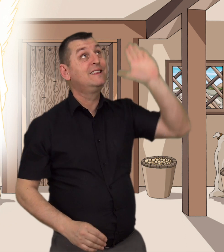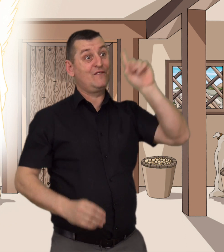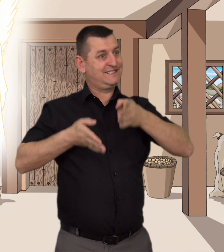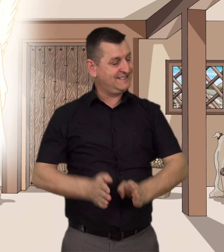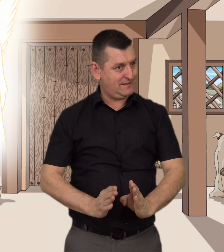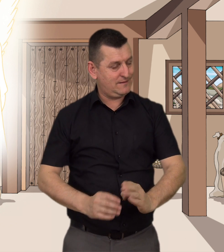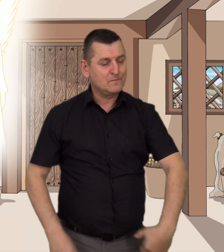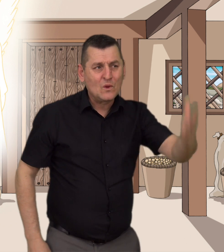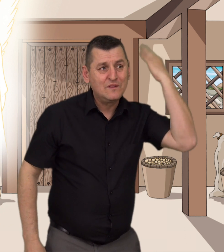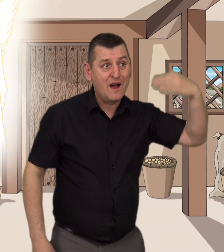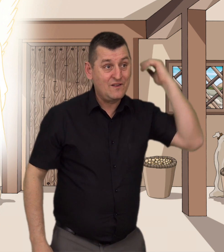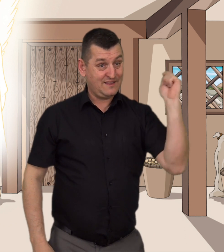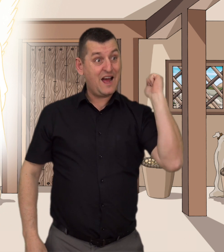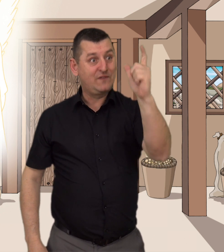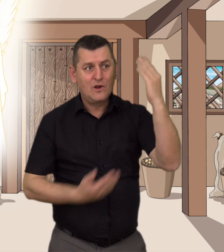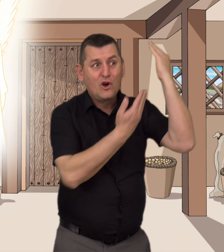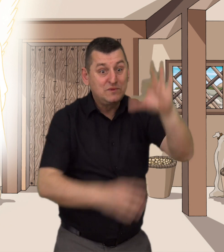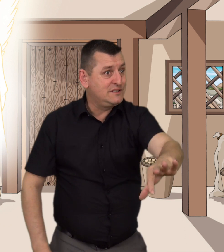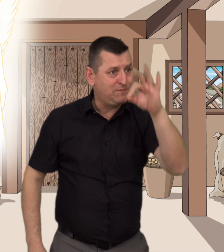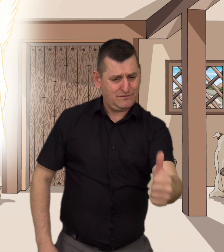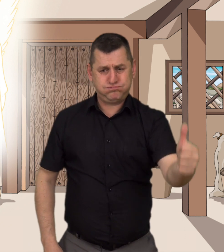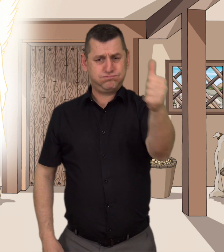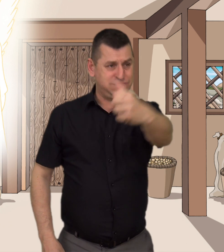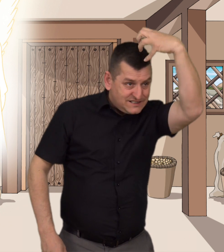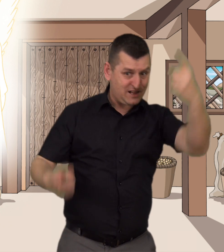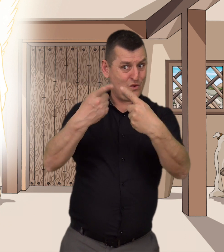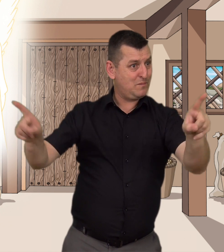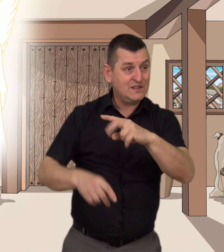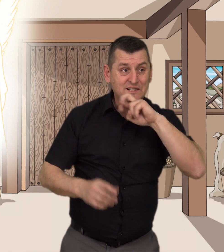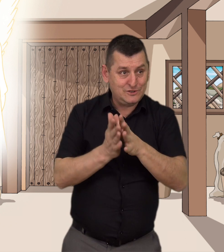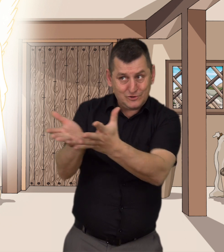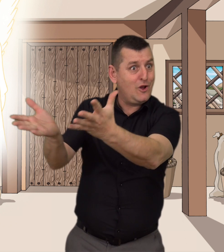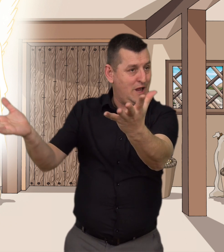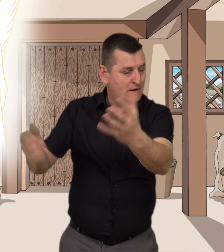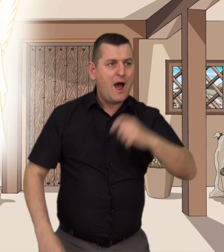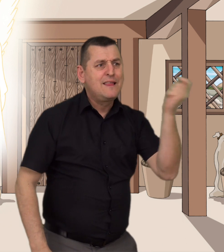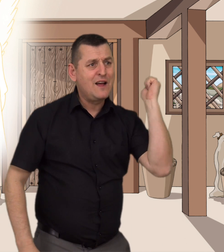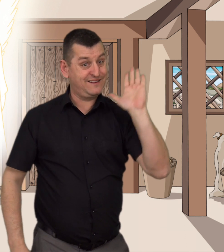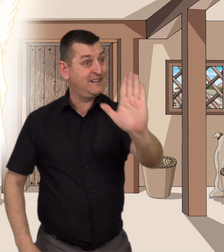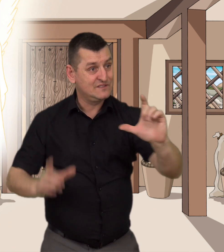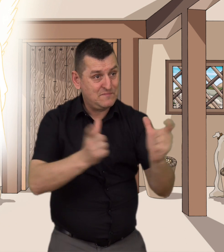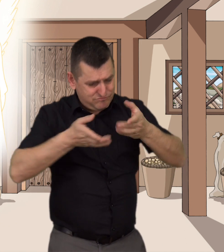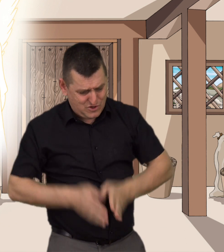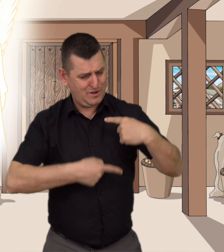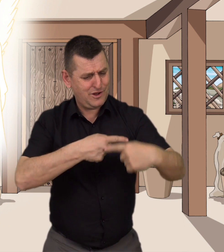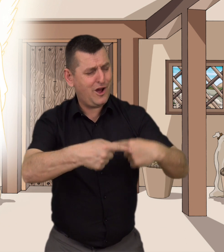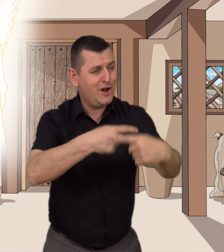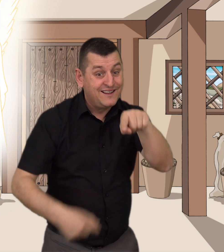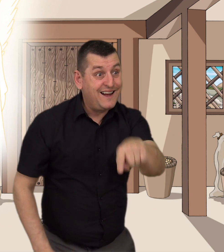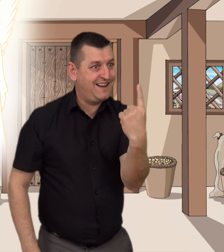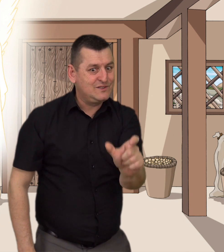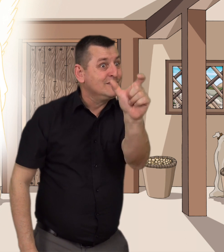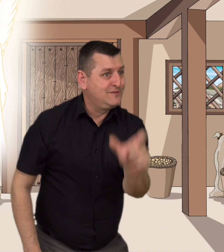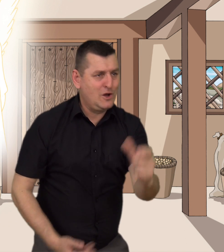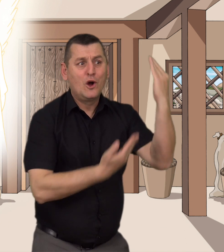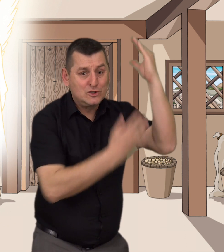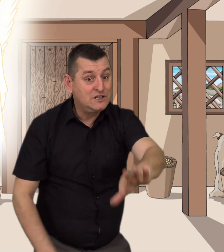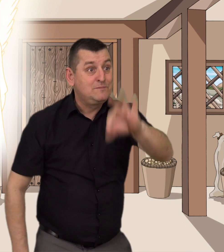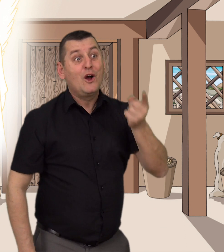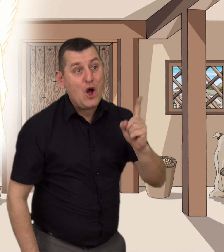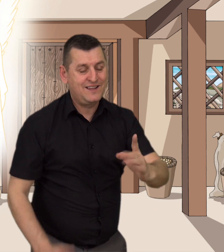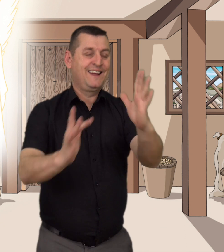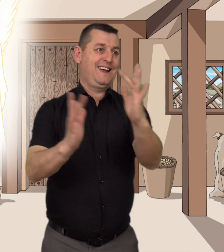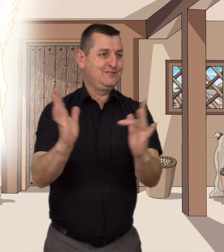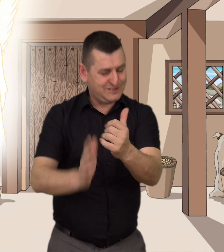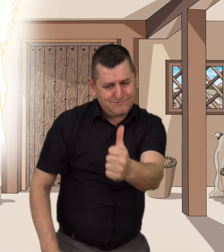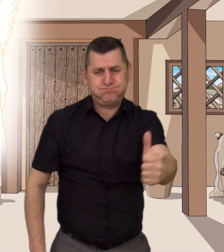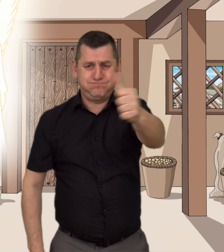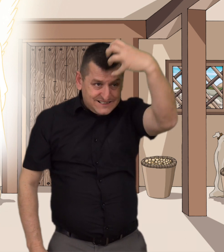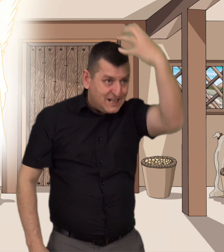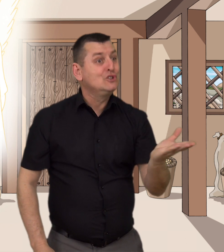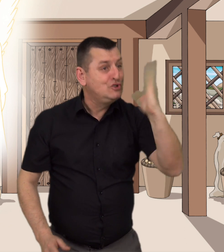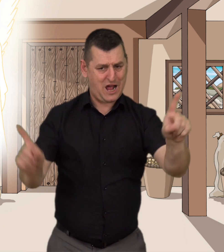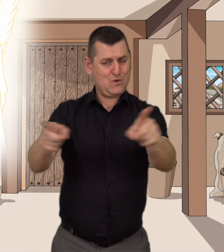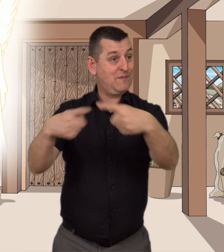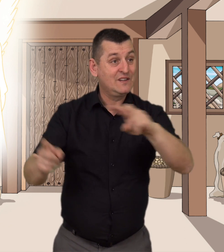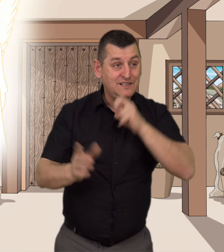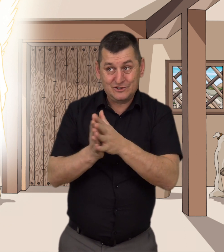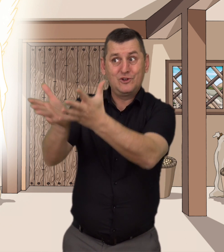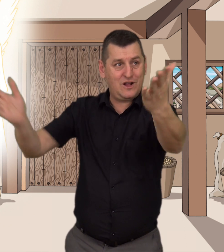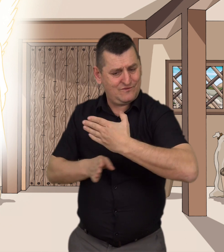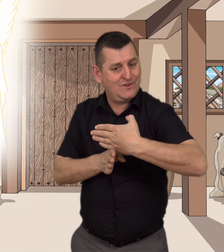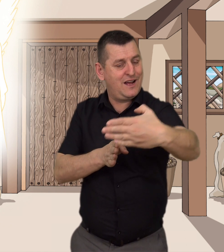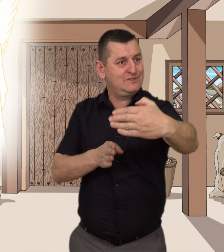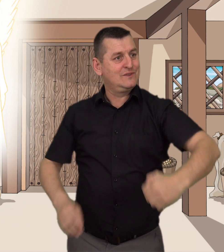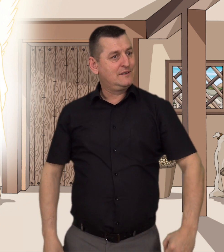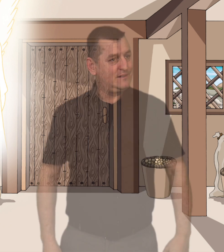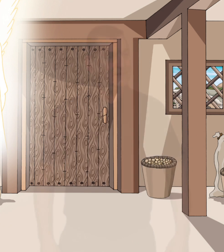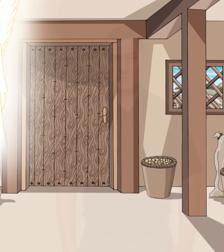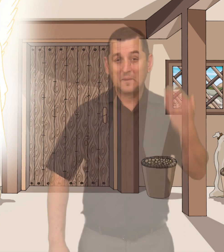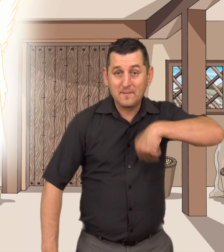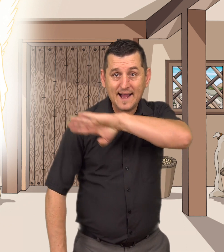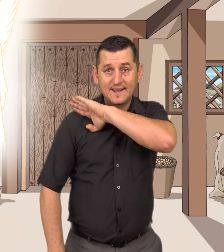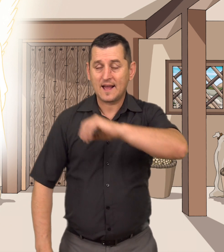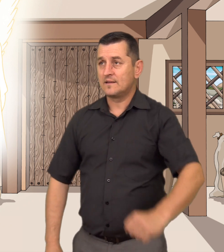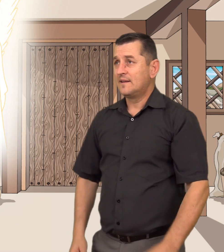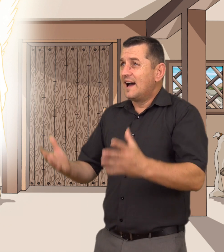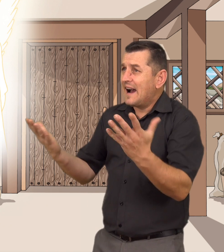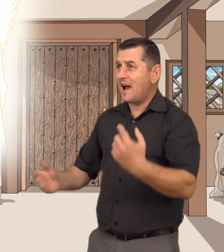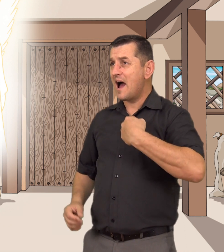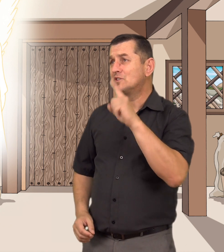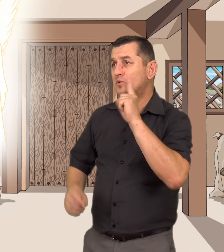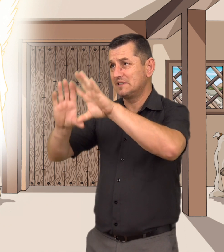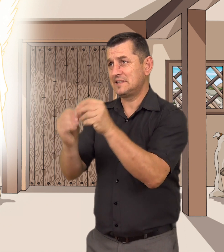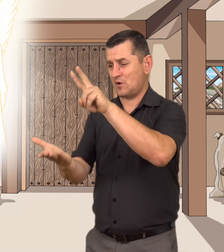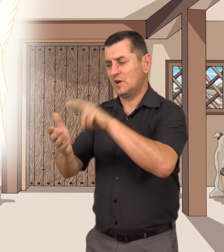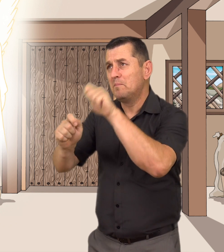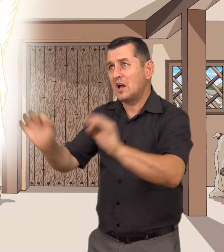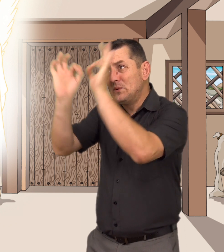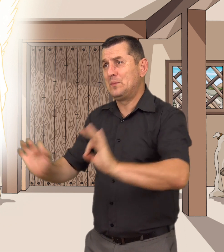He will be great and will be called the Son of the Most High. The Lord God will give Him the throne of His father David, and He will reign over the house of Jacob forever.